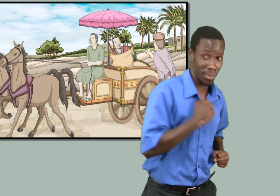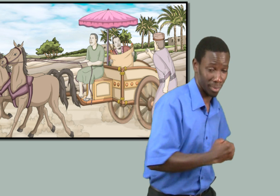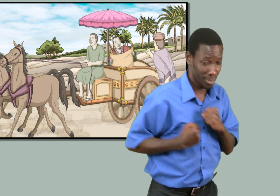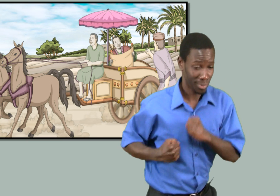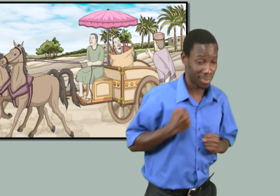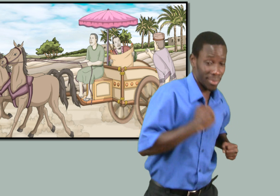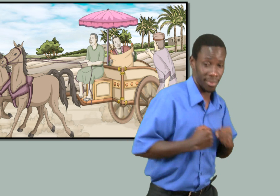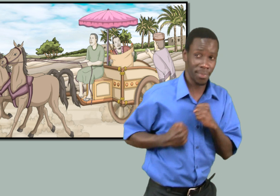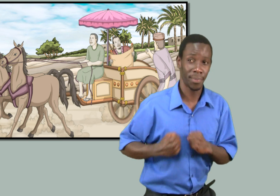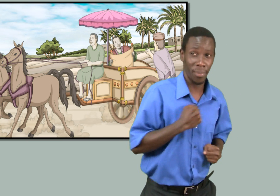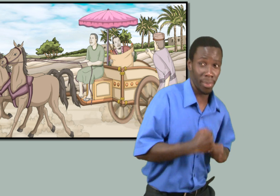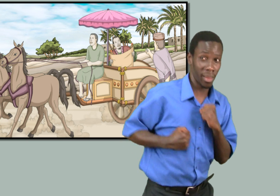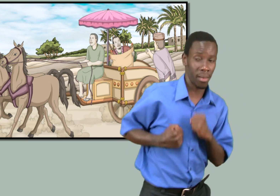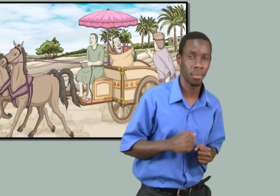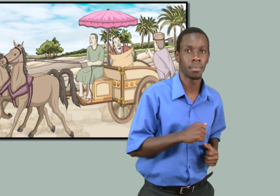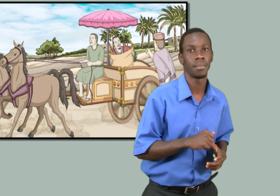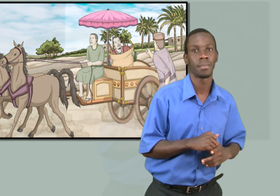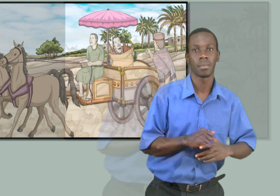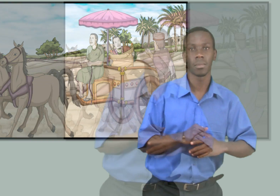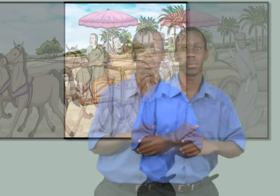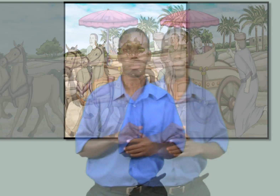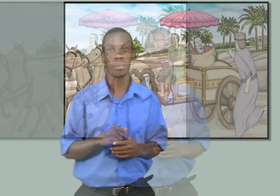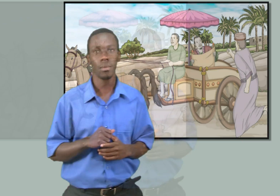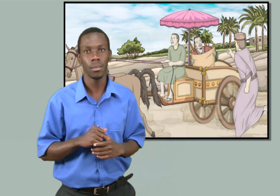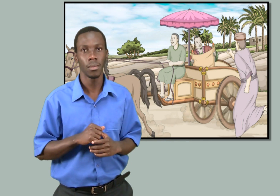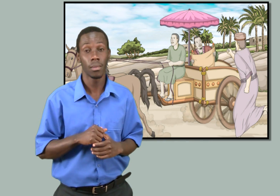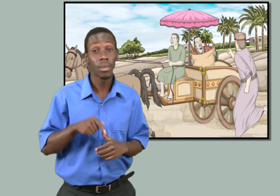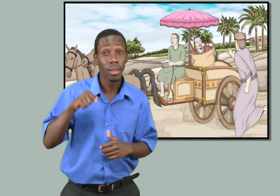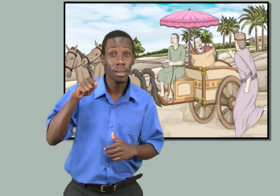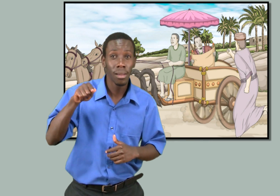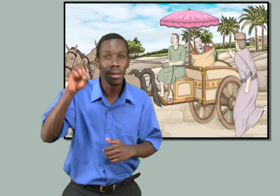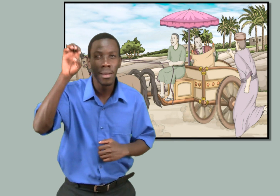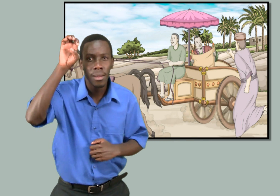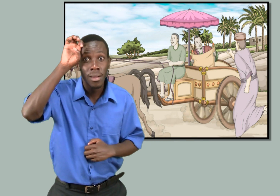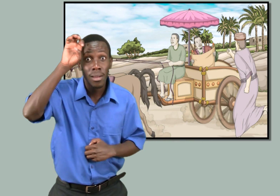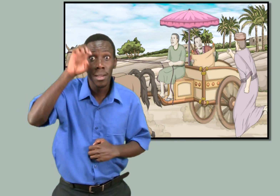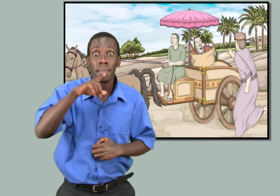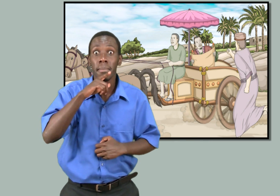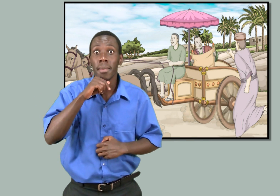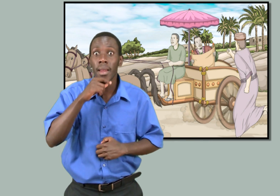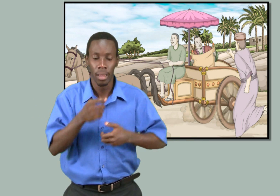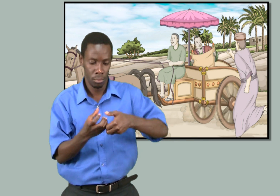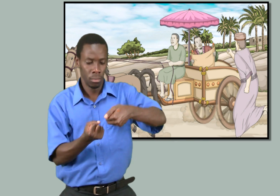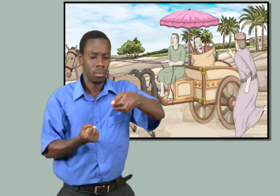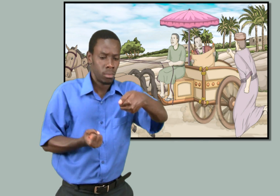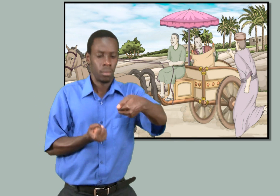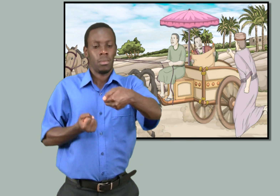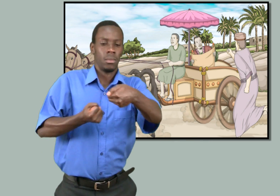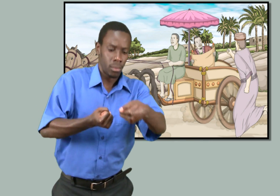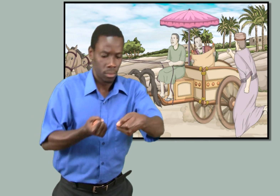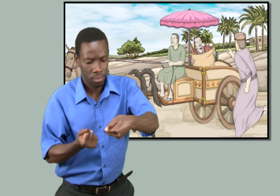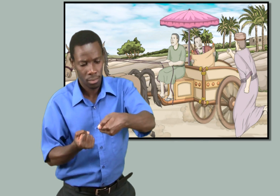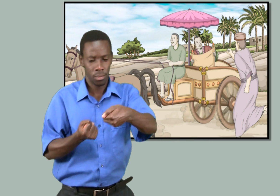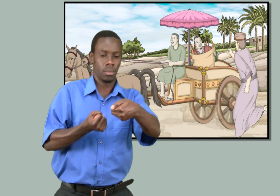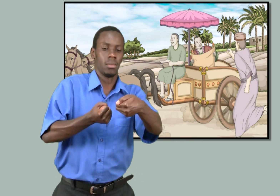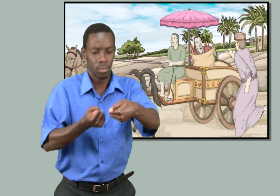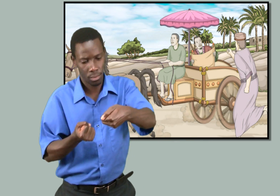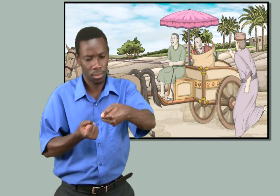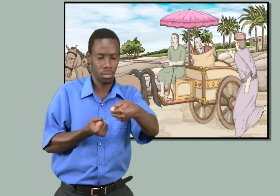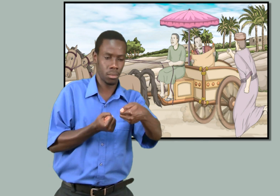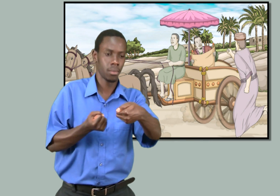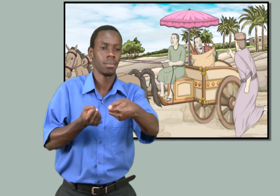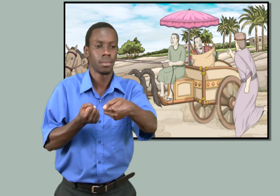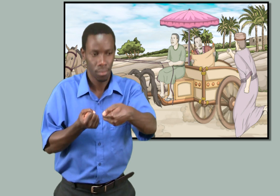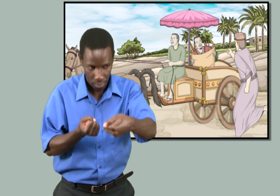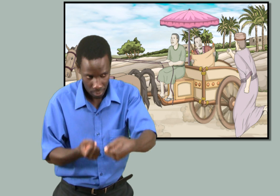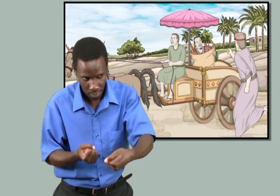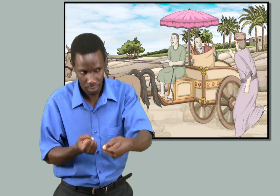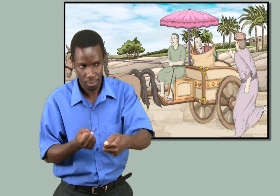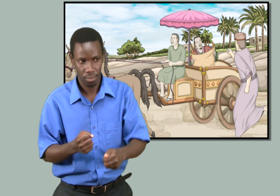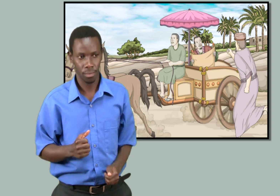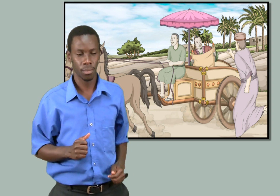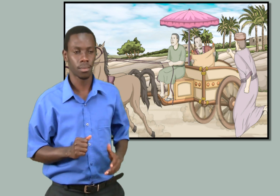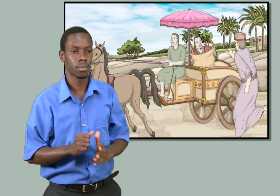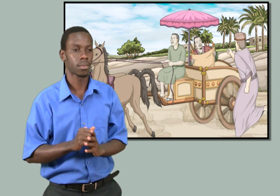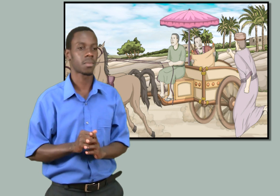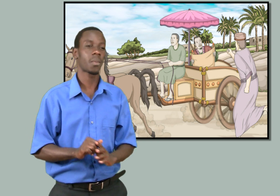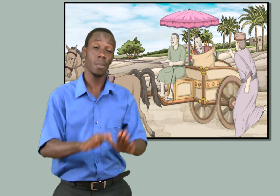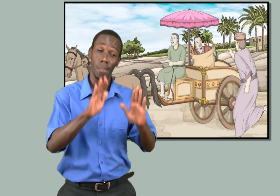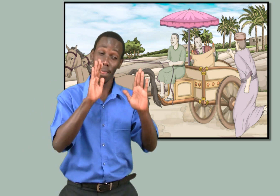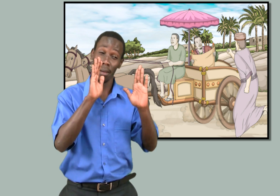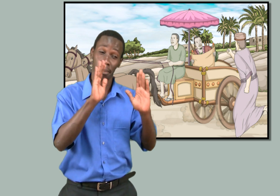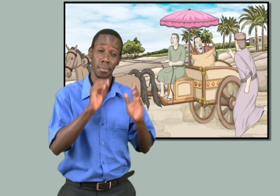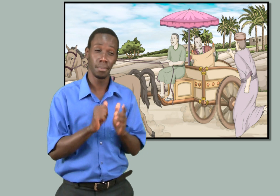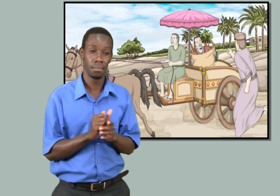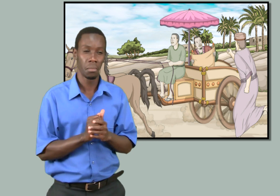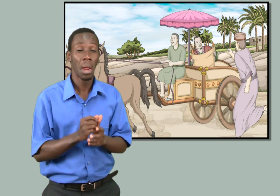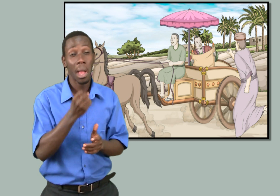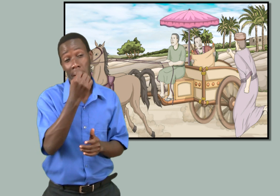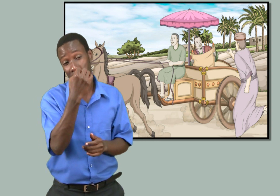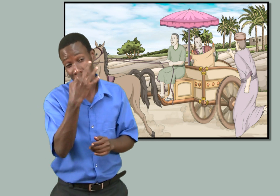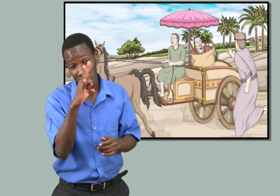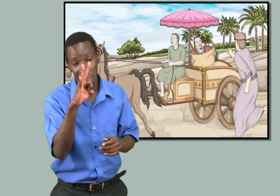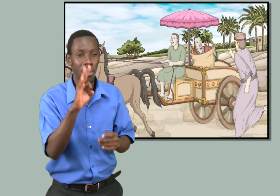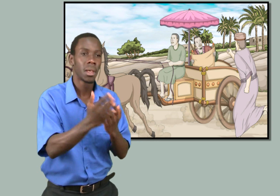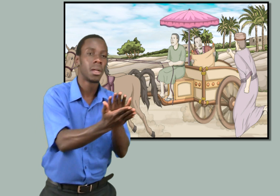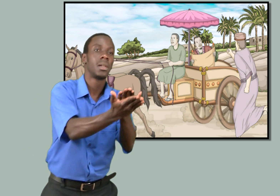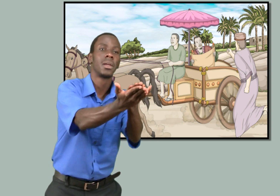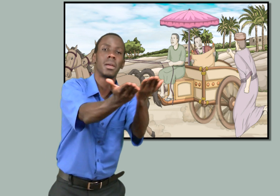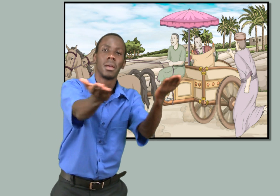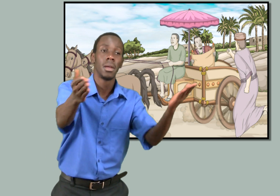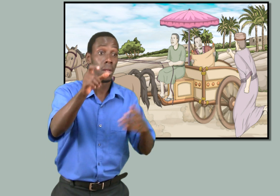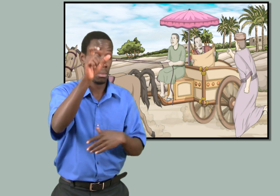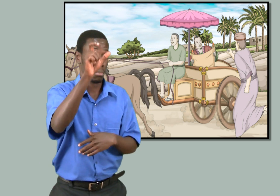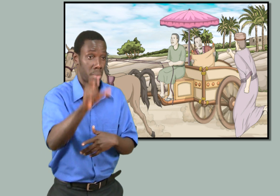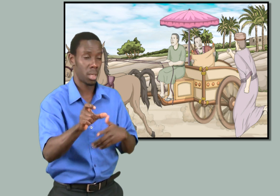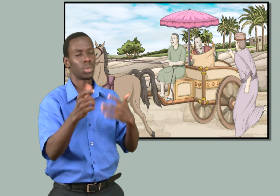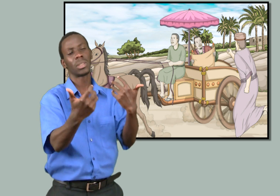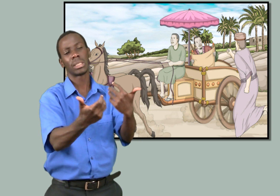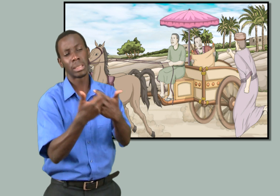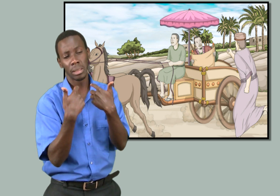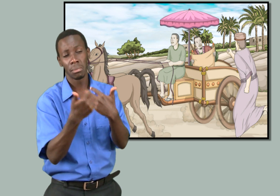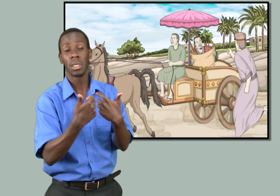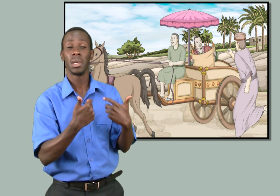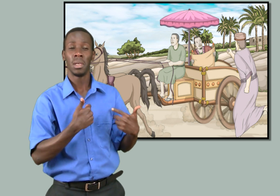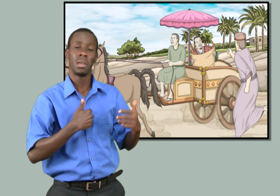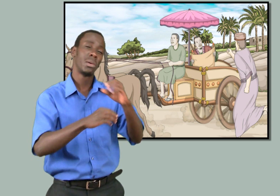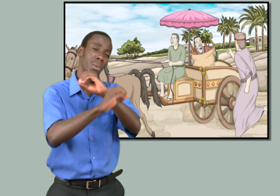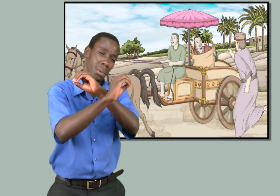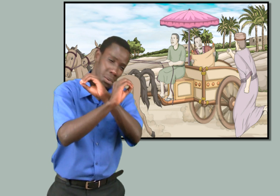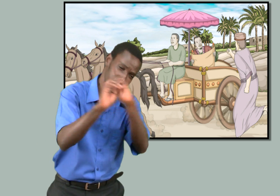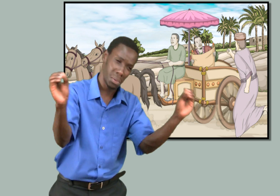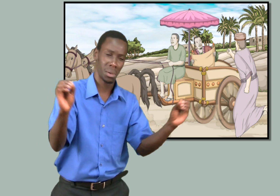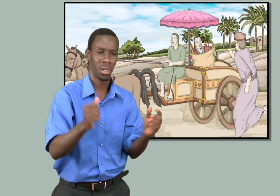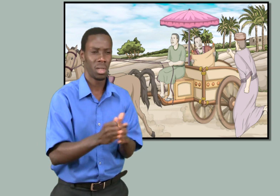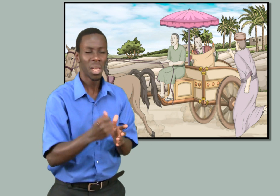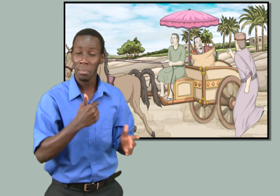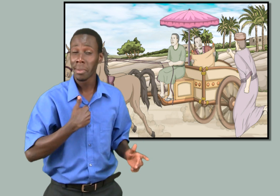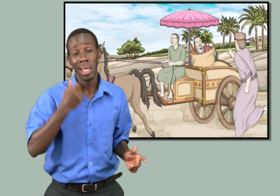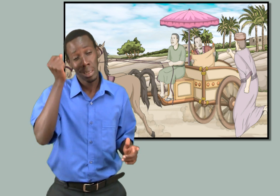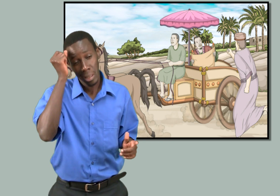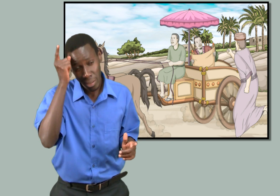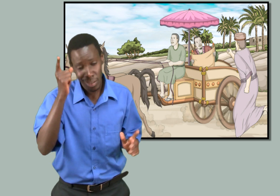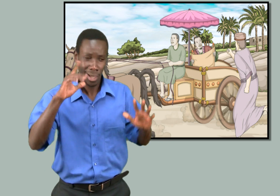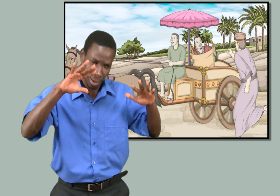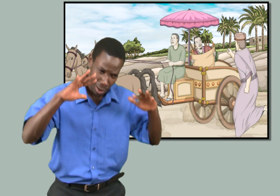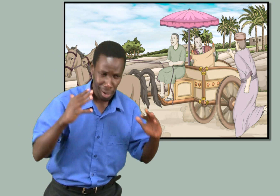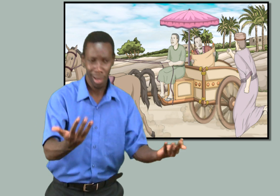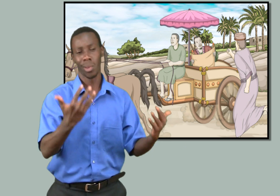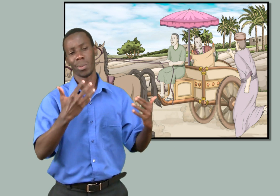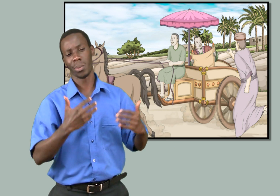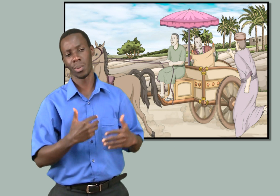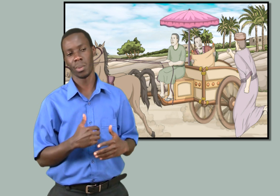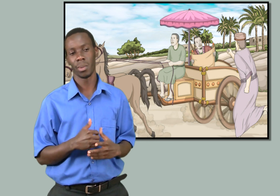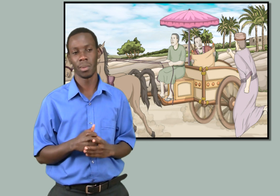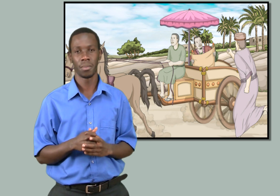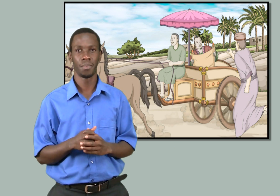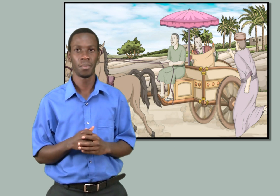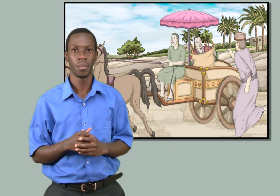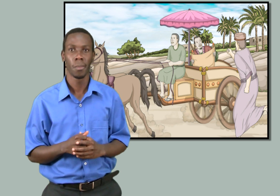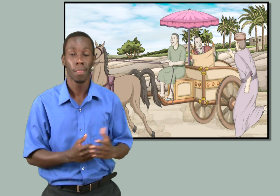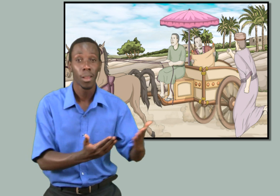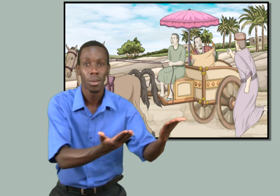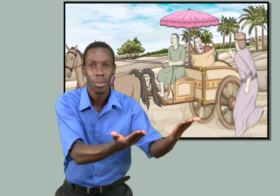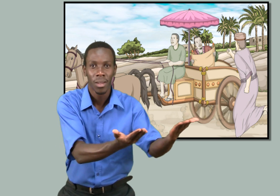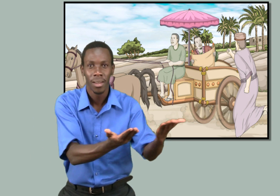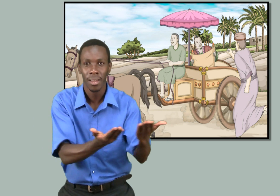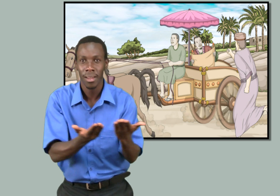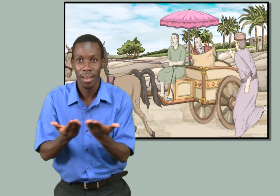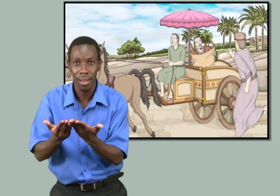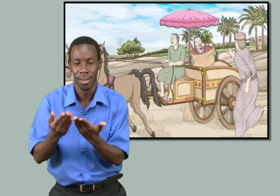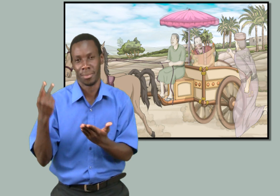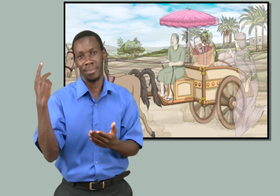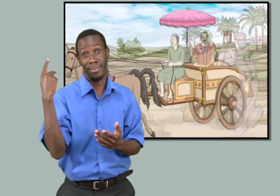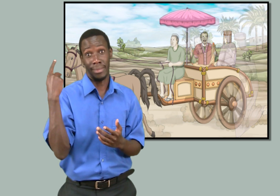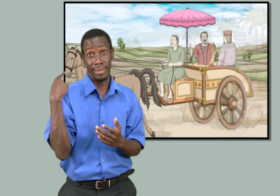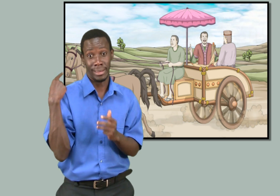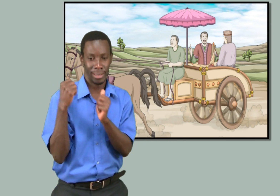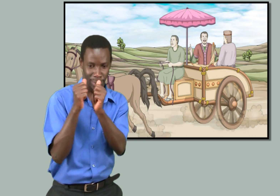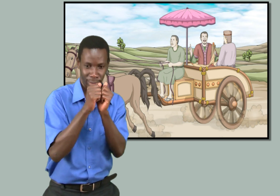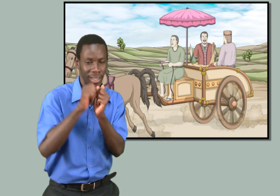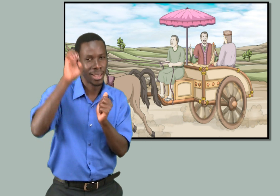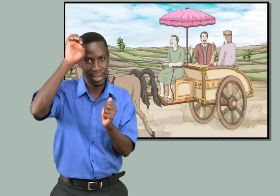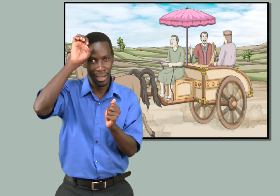“How can I,” he said, “unless someone guides me?”